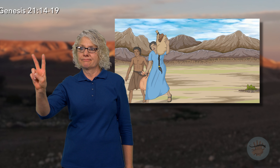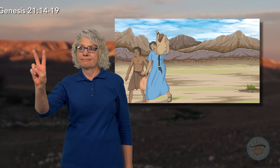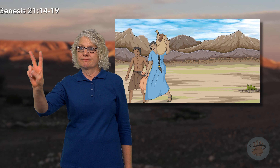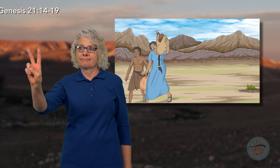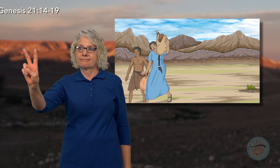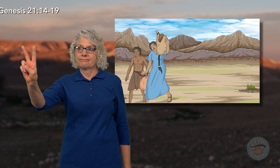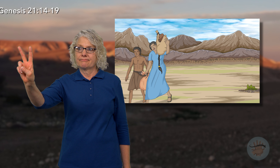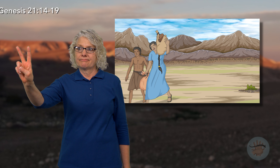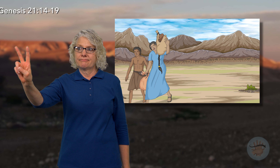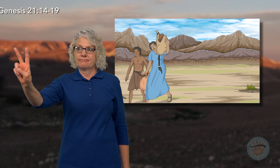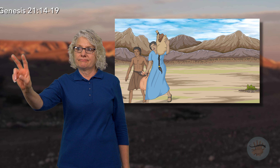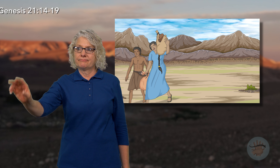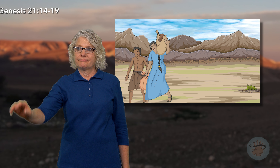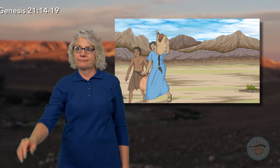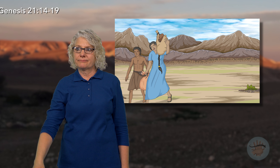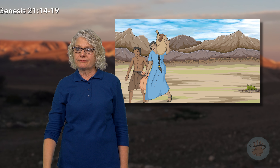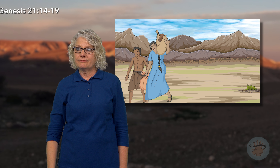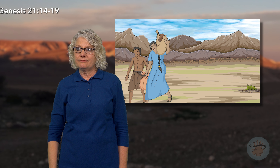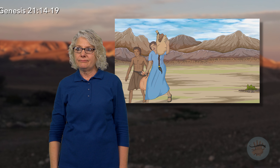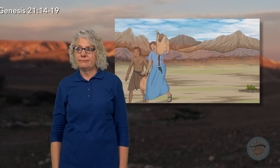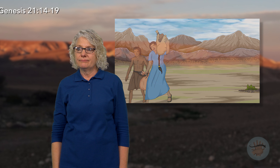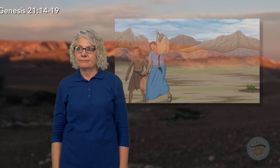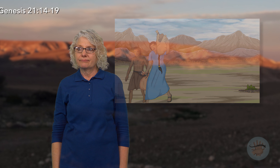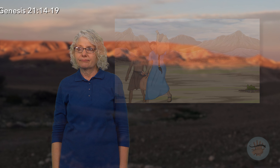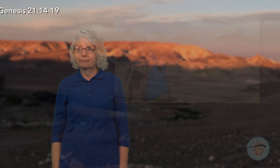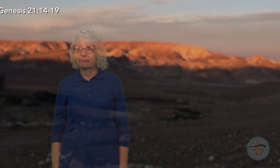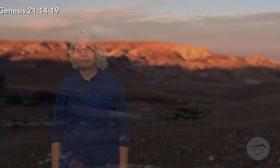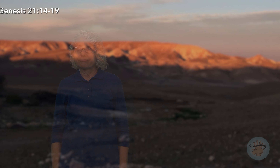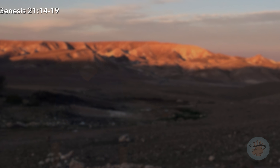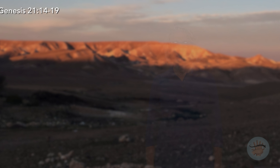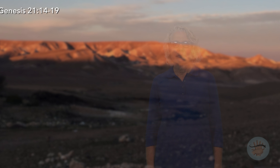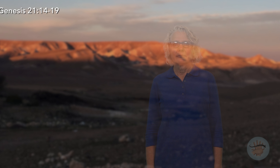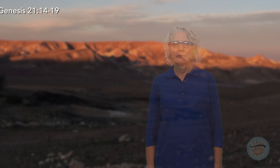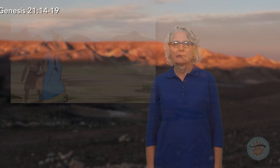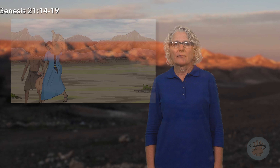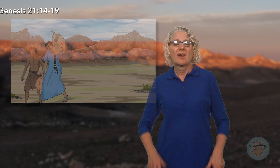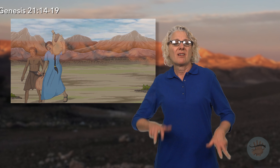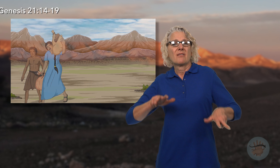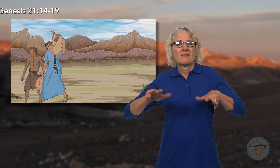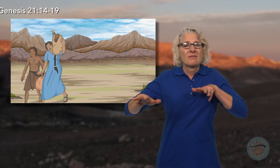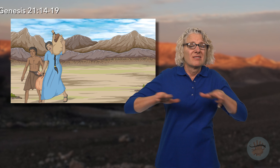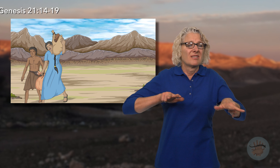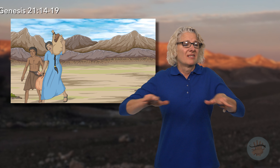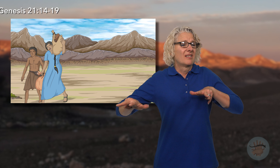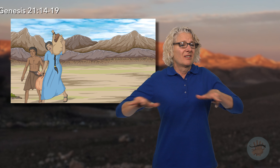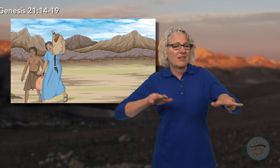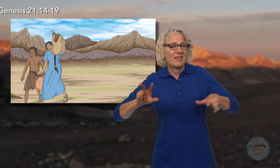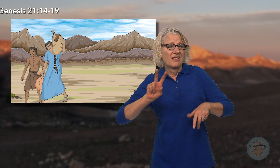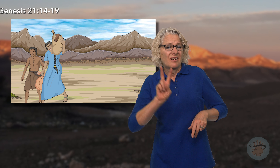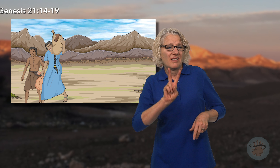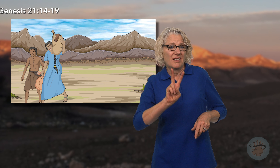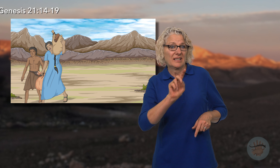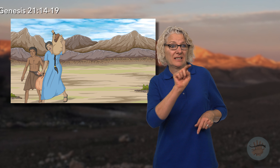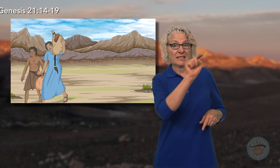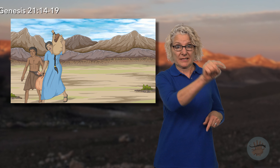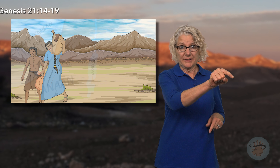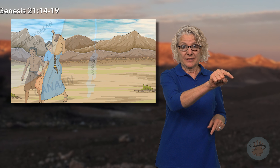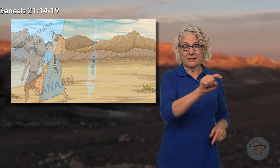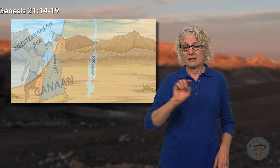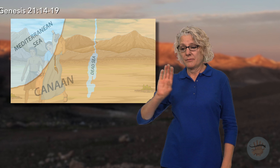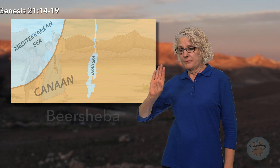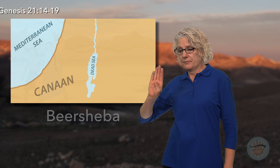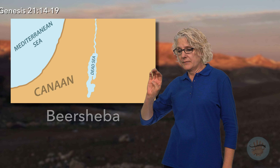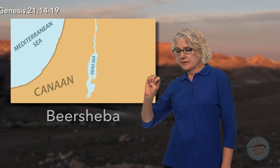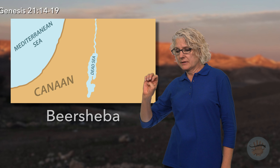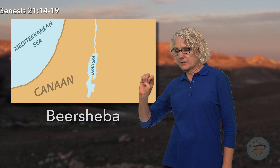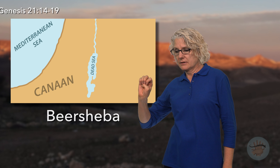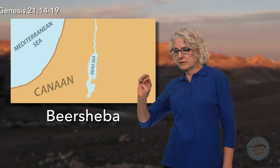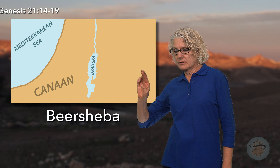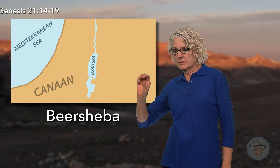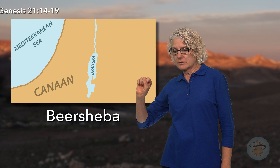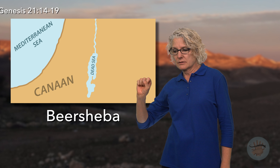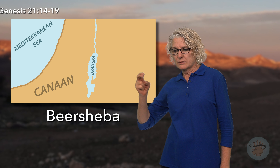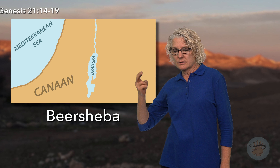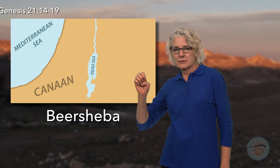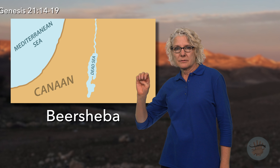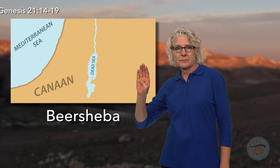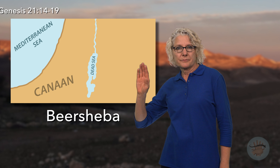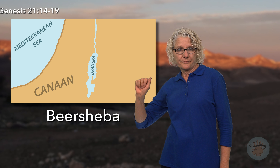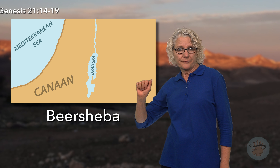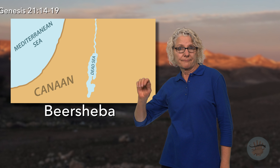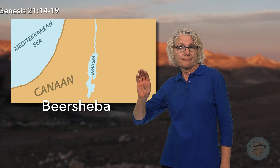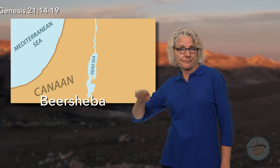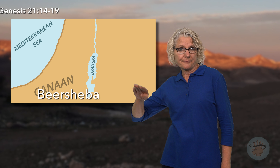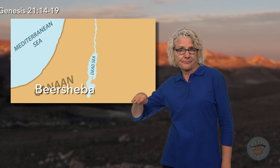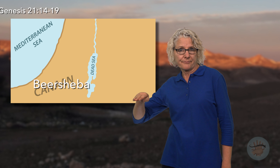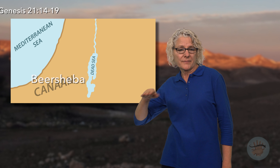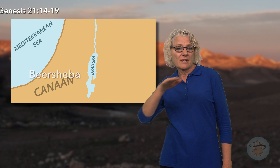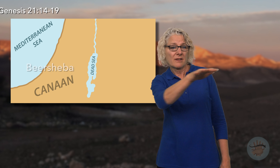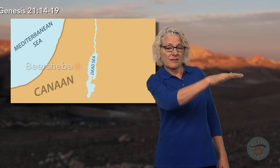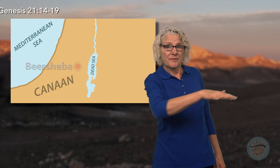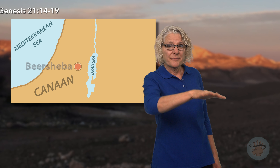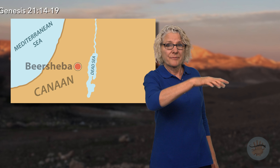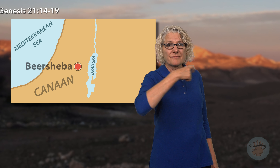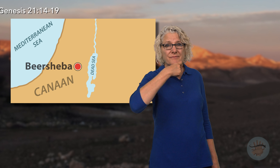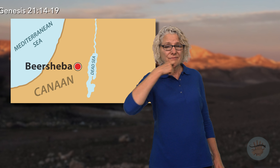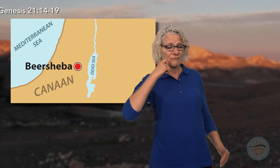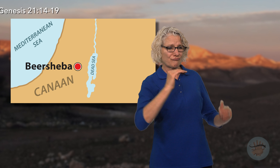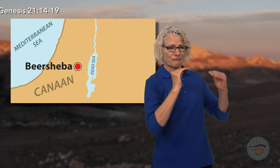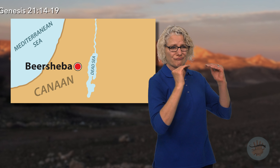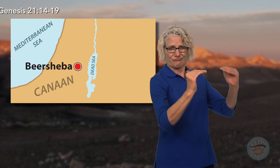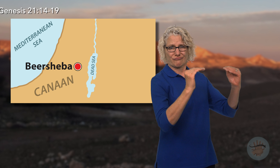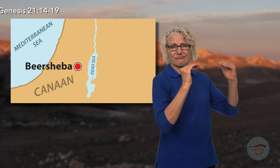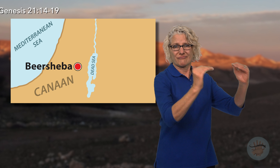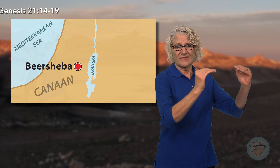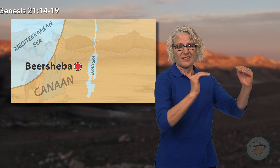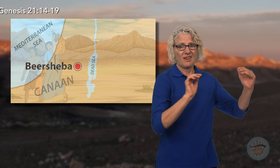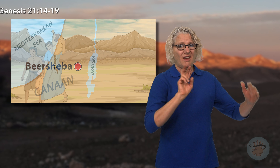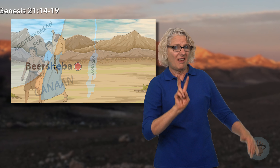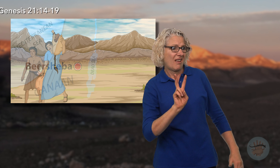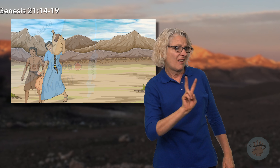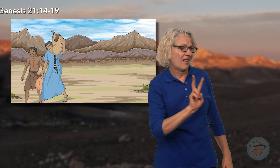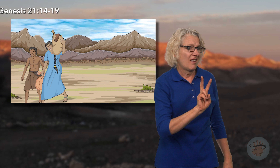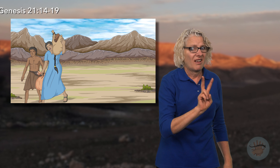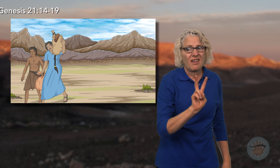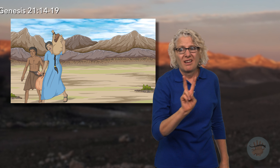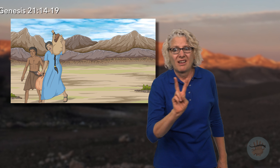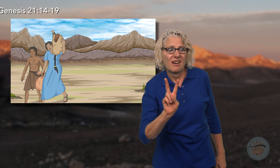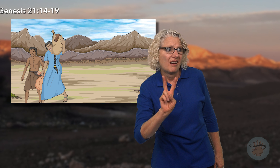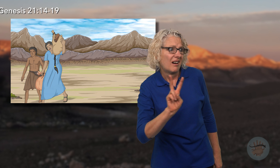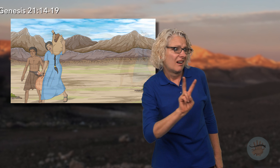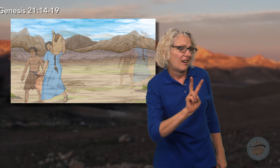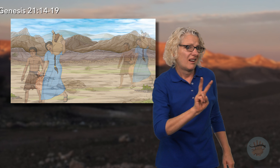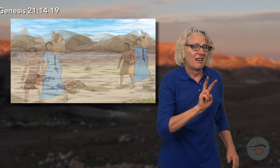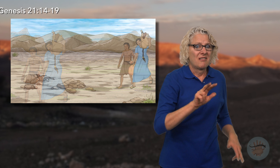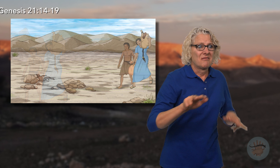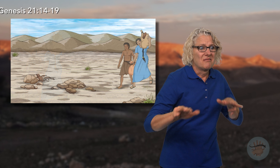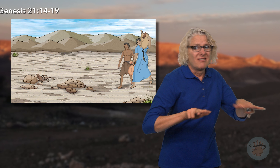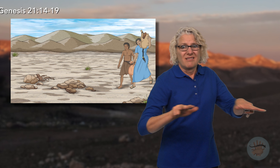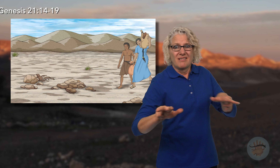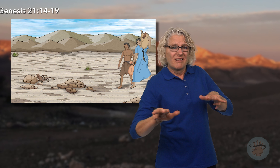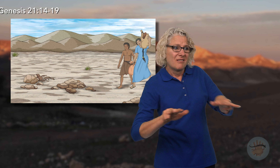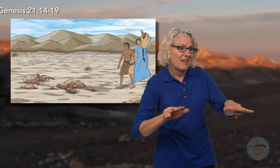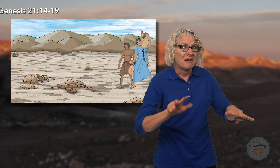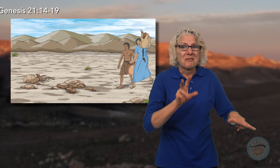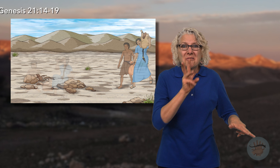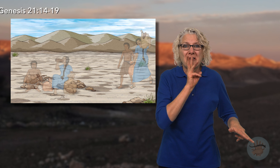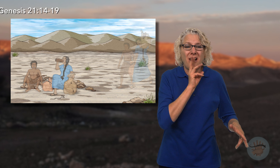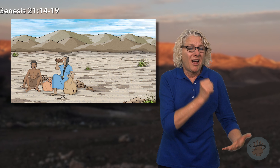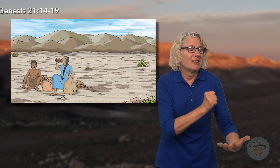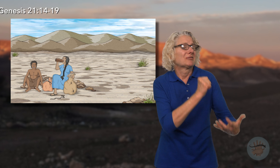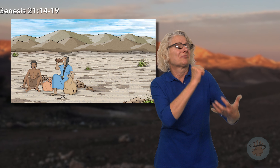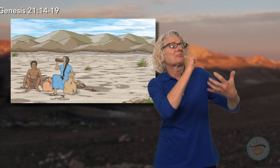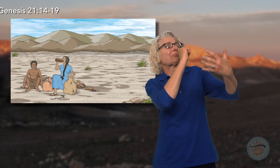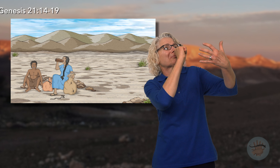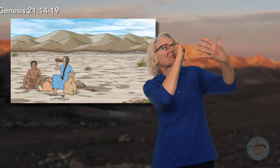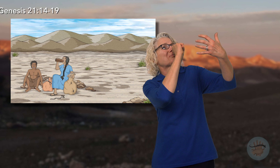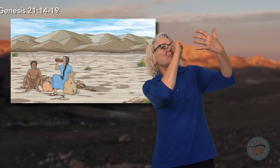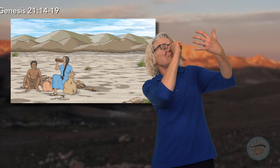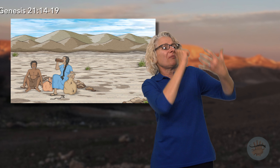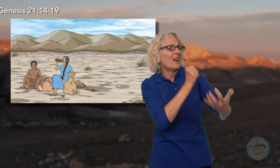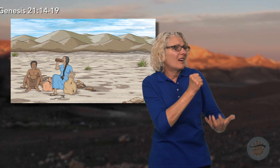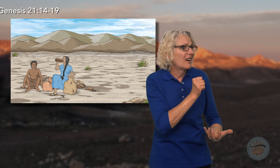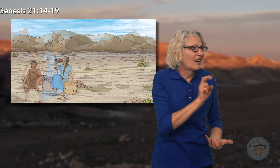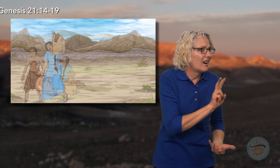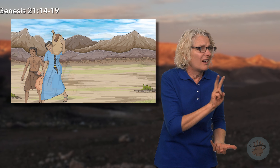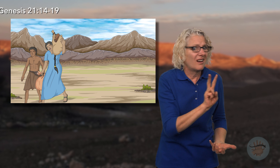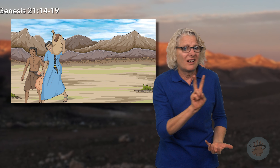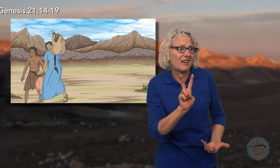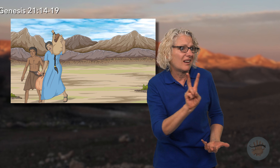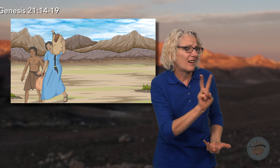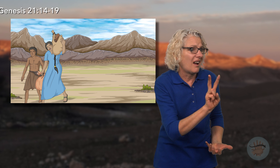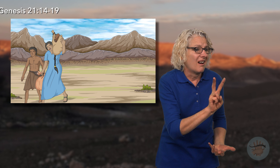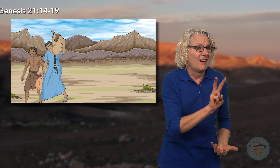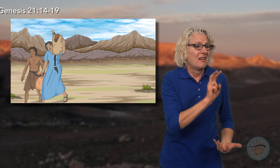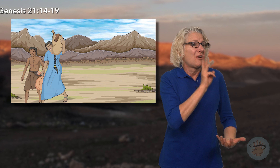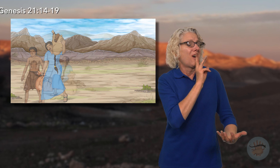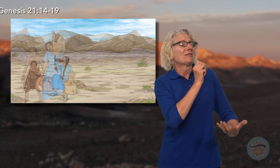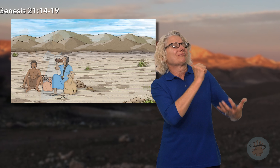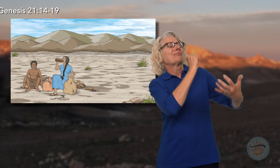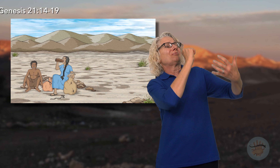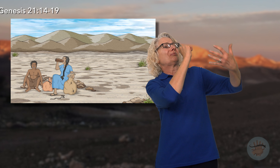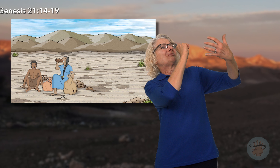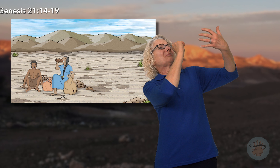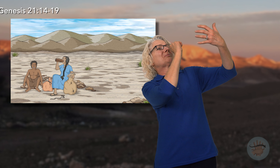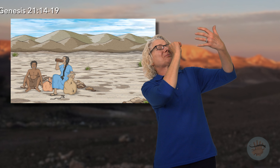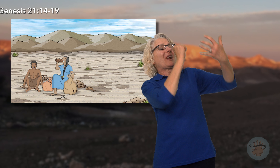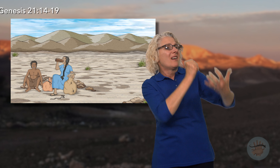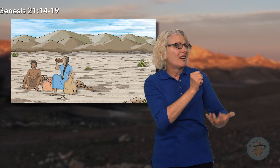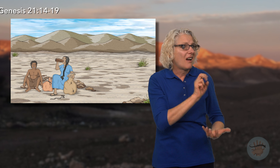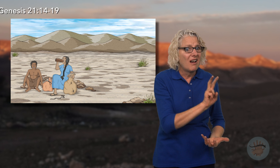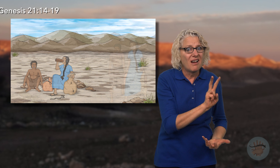She left and wandered in the Wilderness of Beersheba.